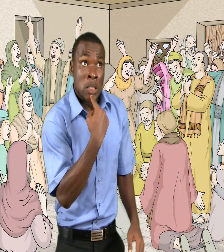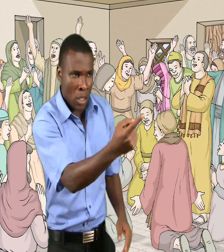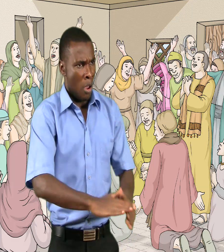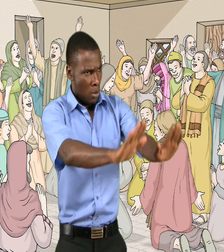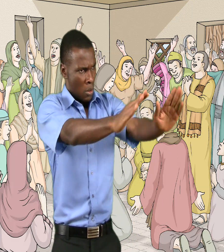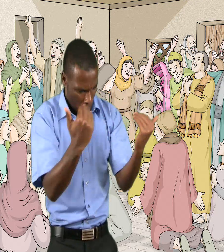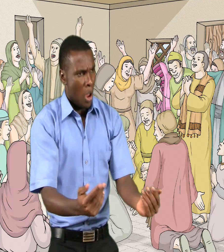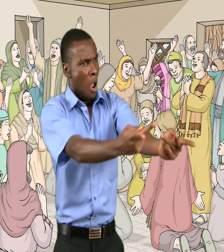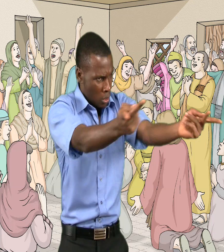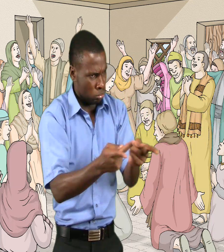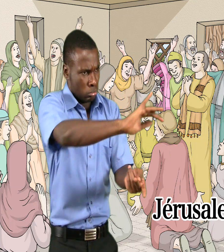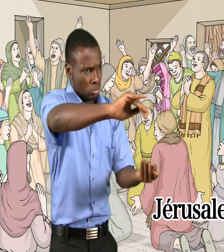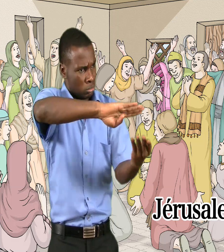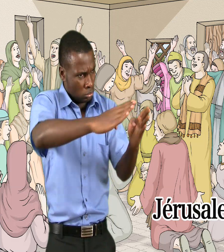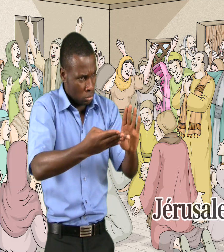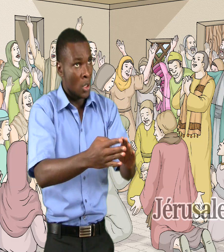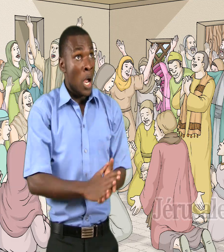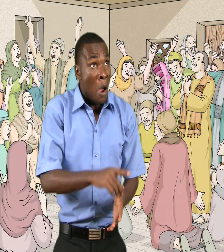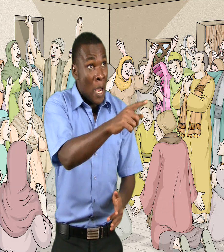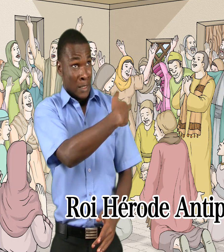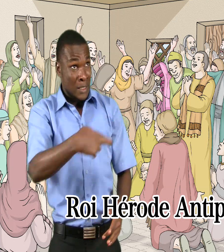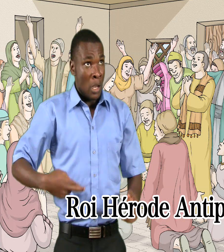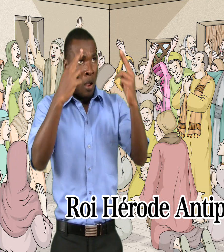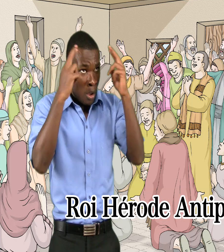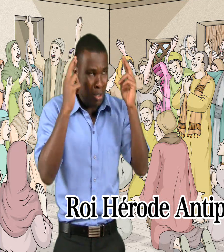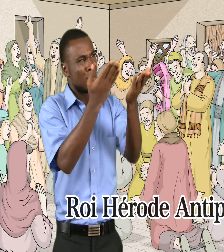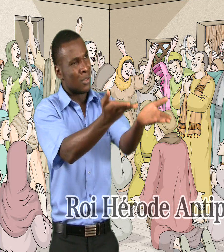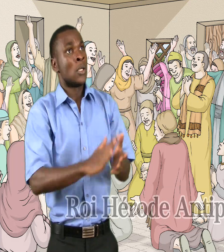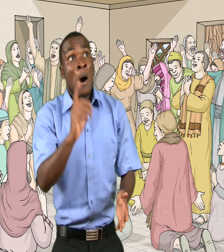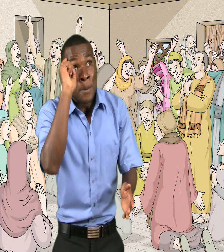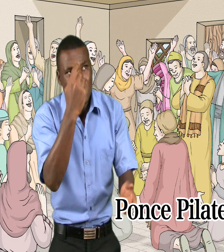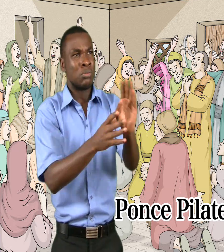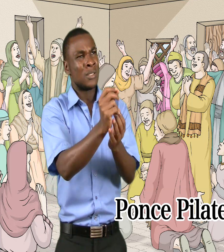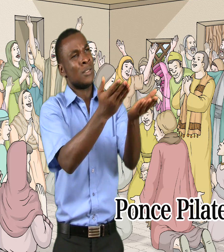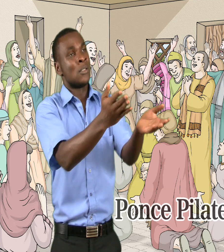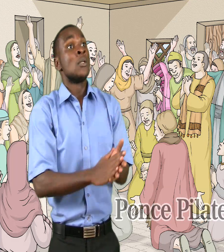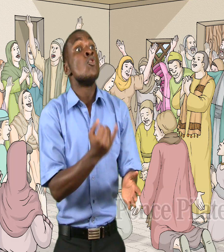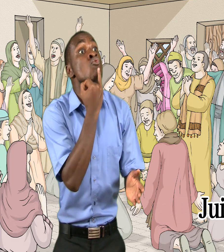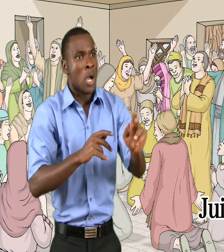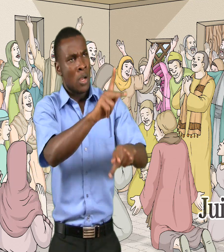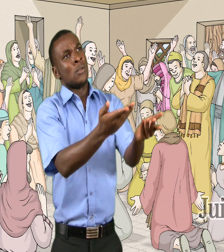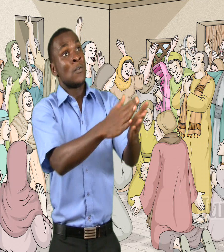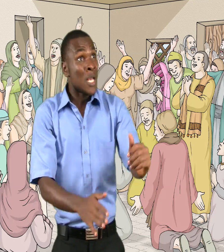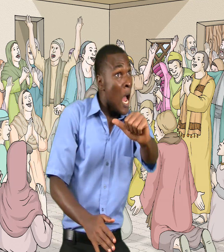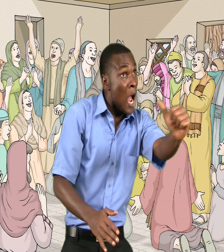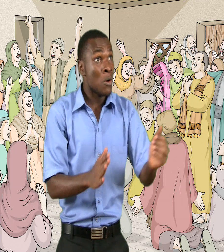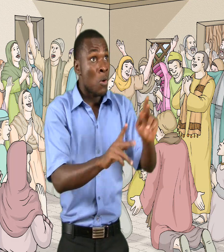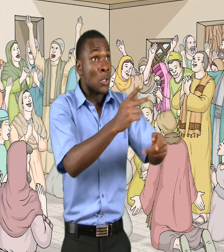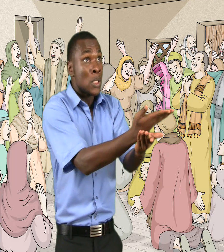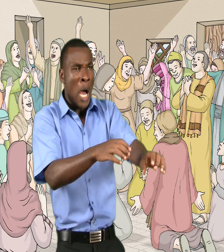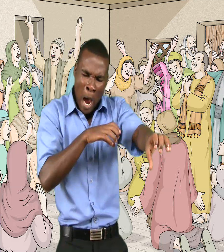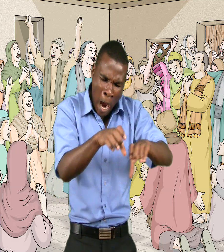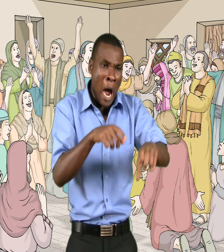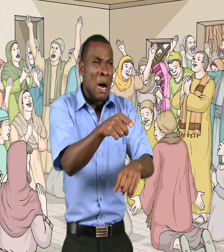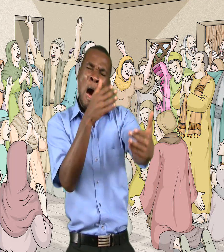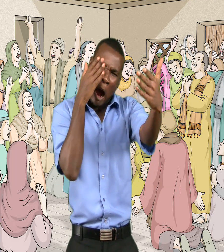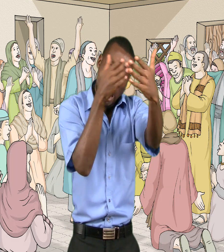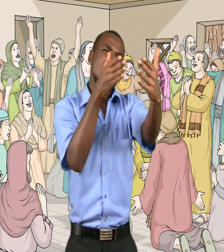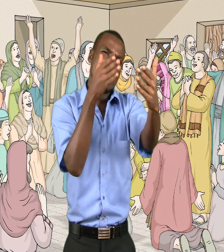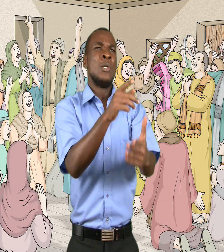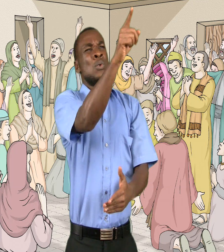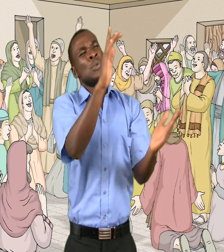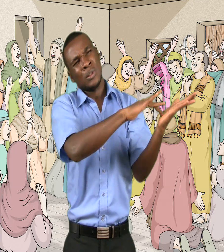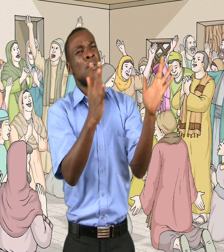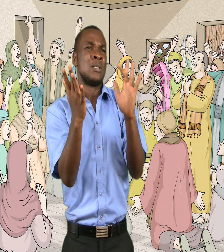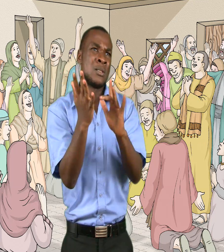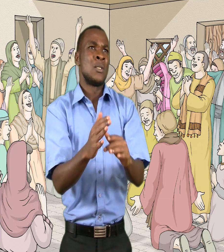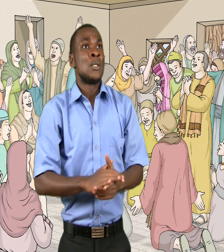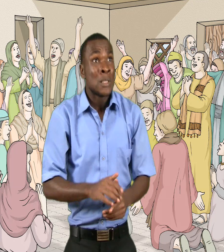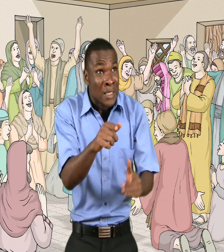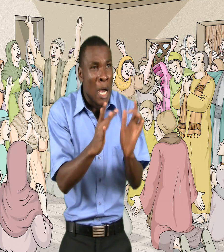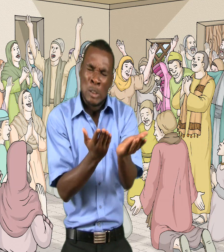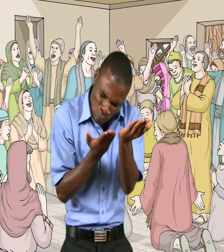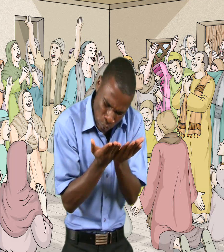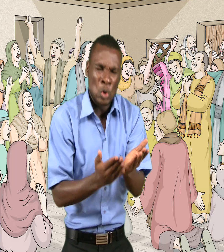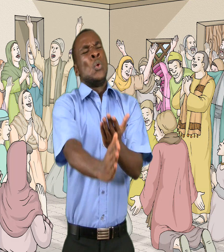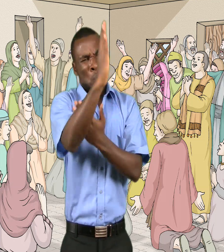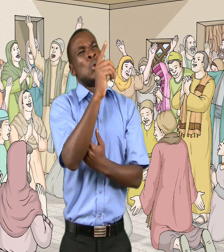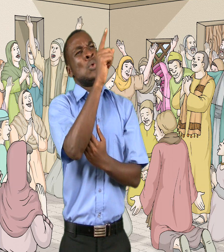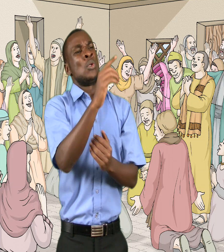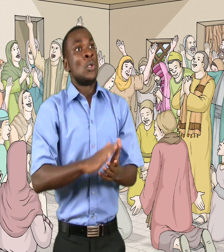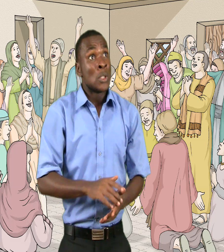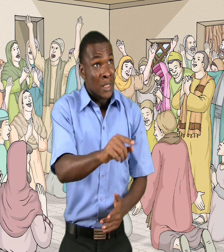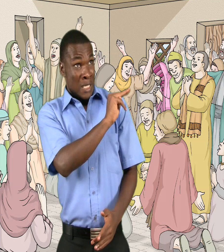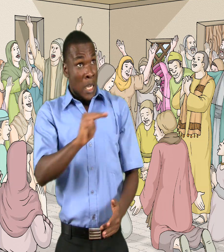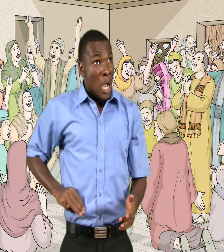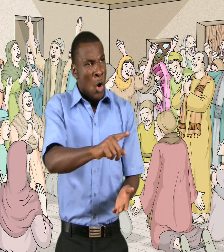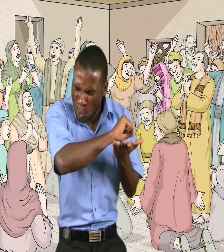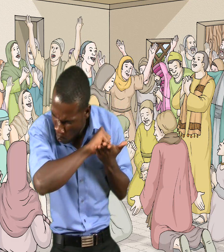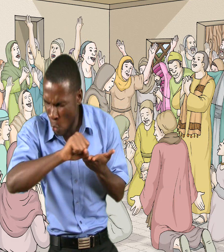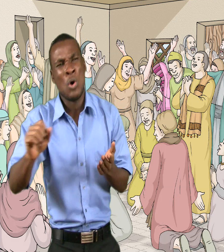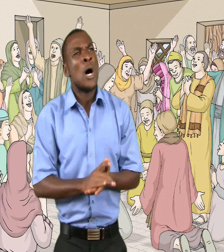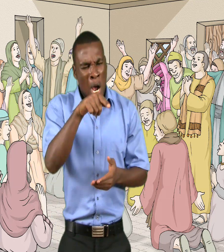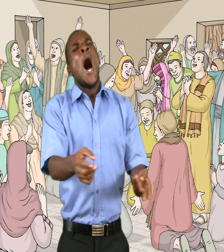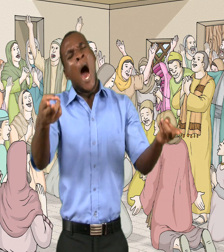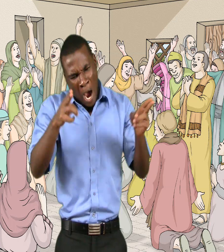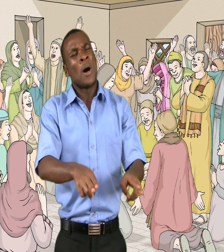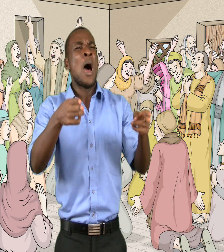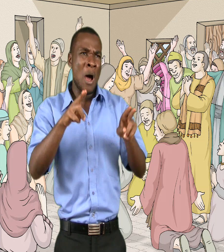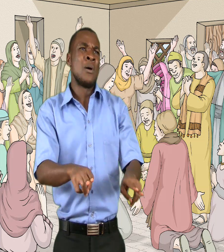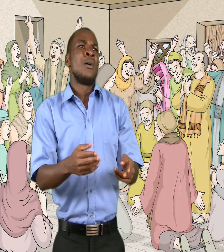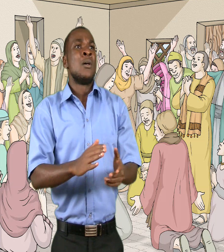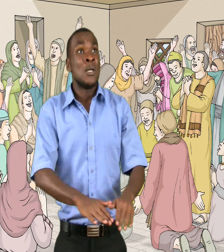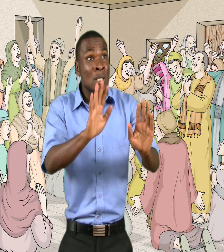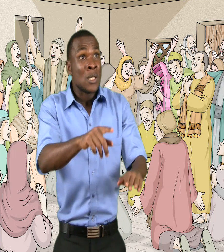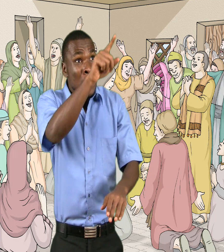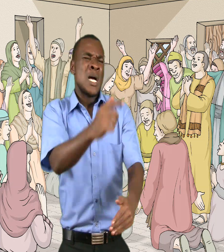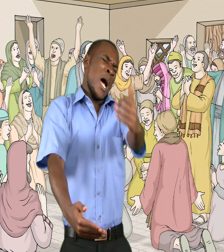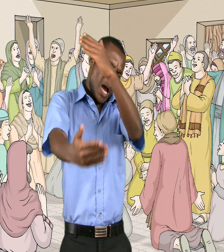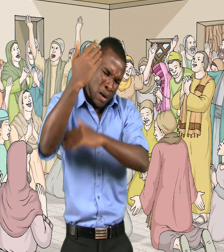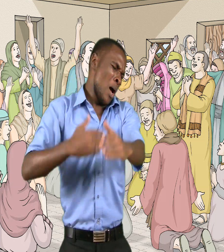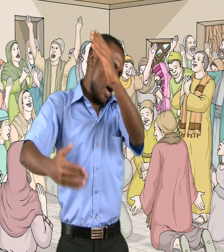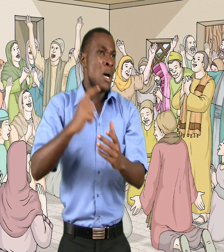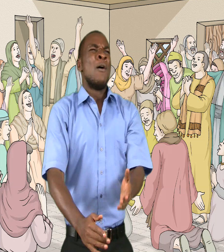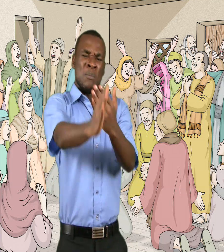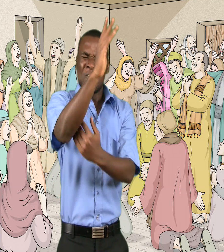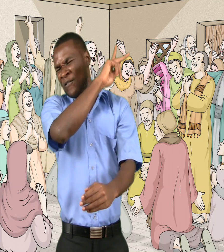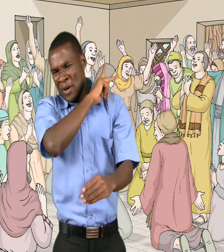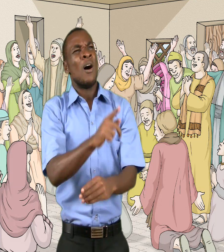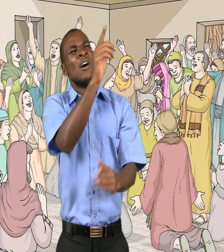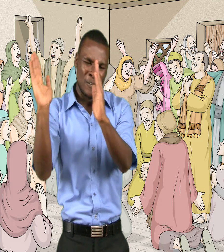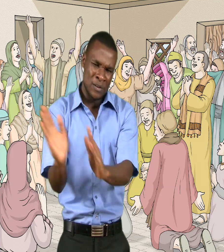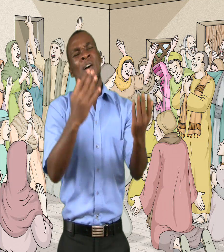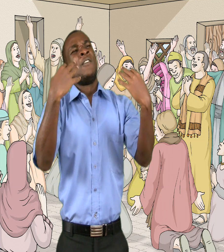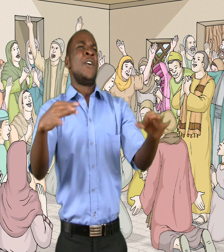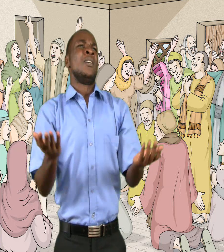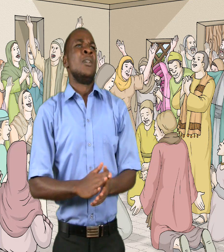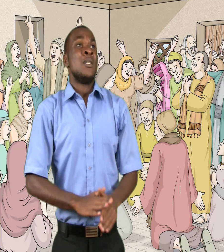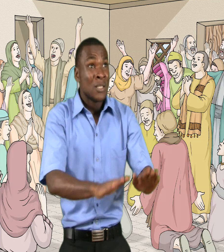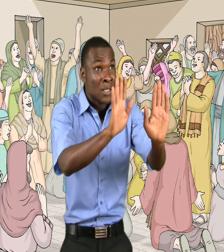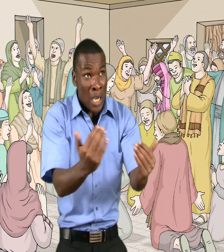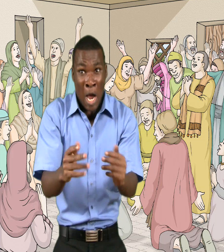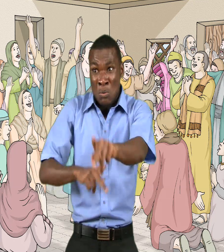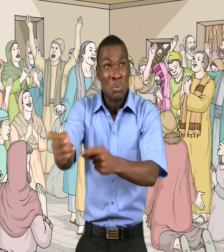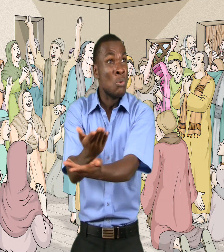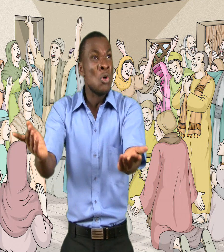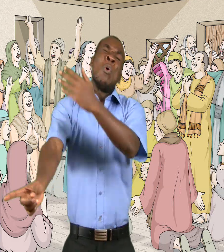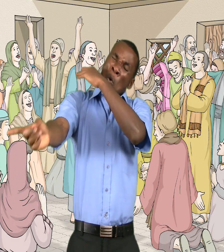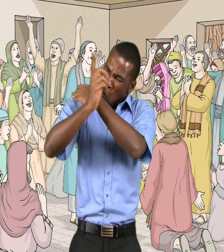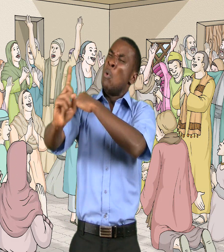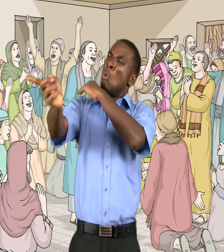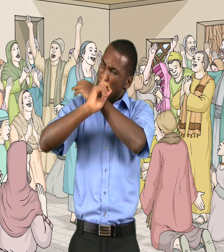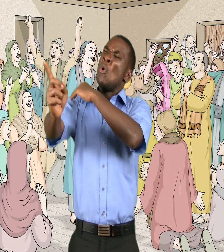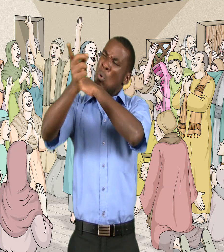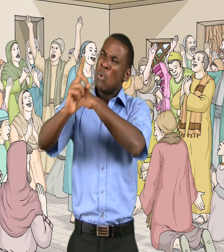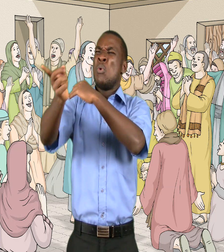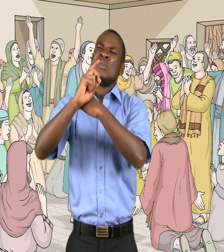In fact, this is the very city where Herod and Pontius Pilate conspired with the Gentiles and the people of Israel against Your holy servant Jesus, whom You anointed.